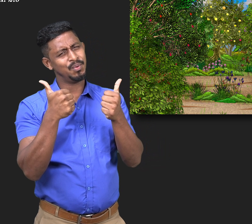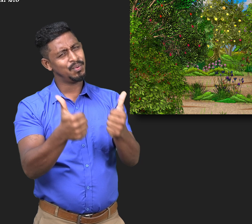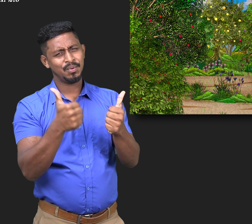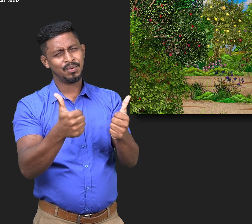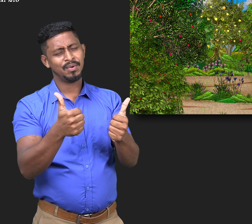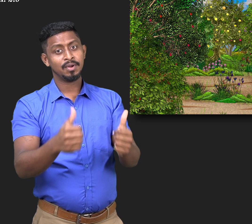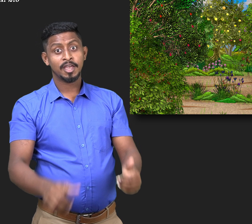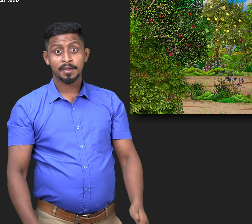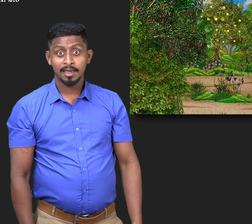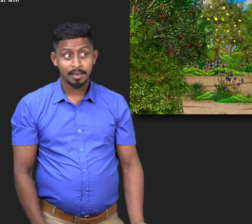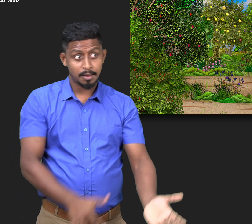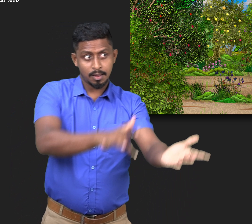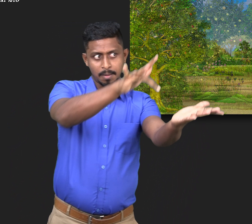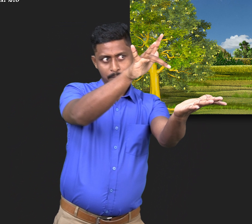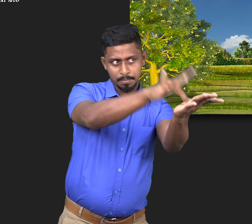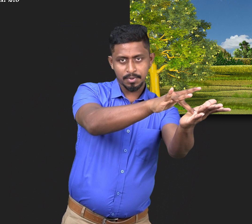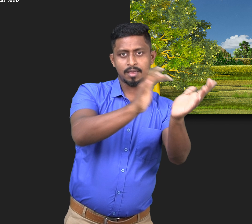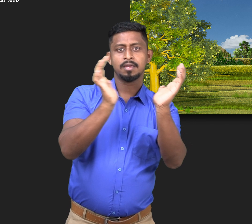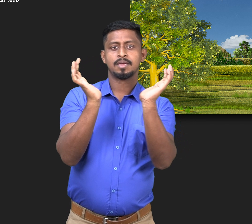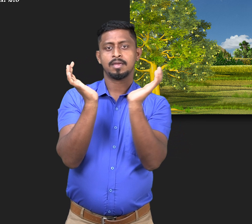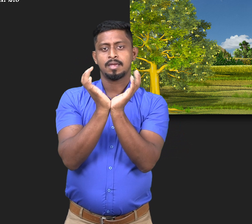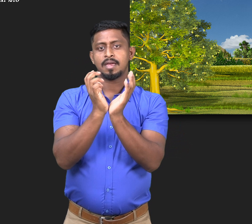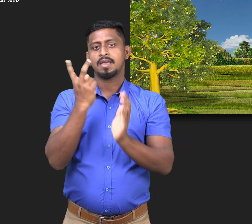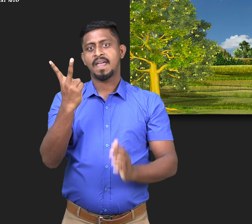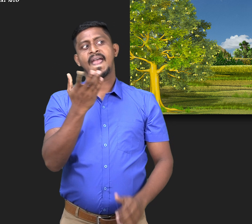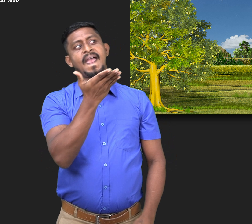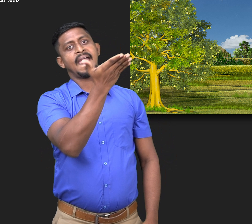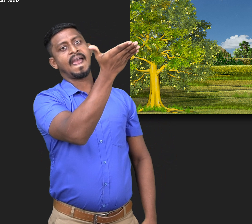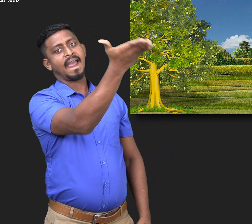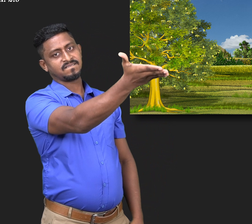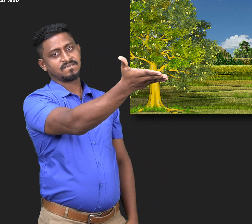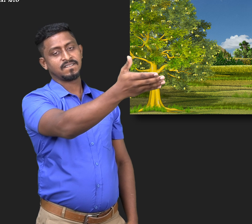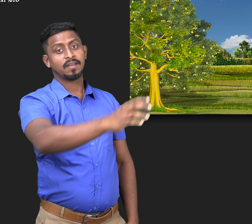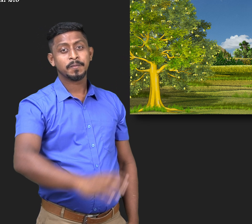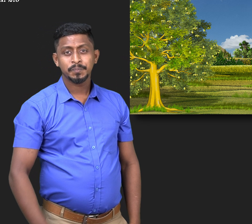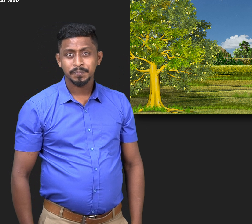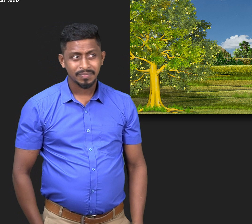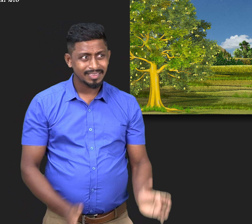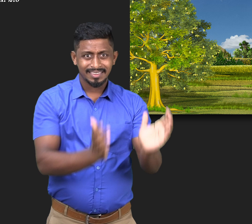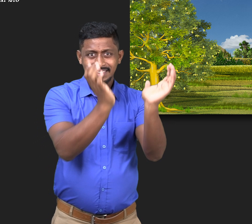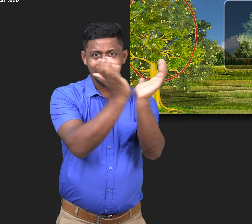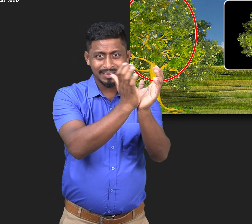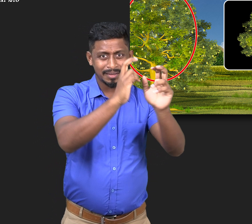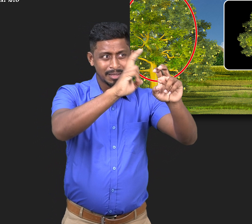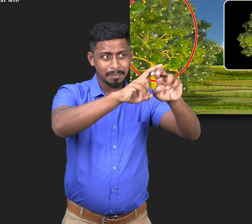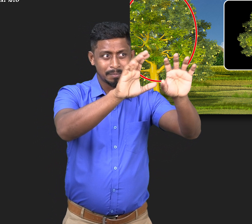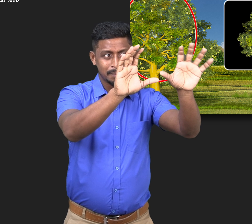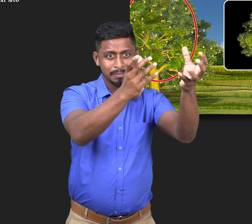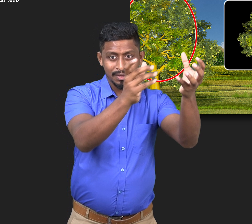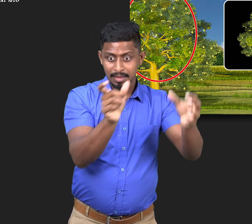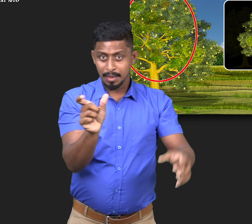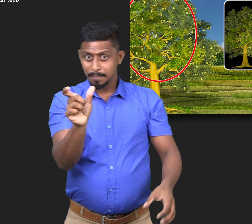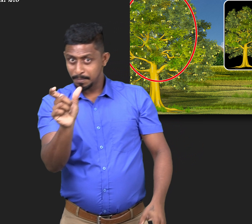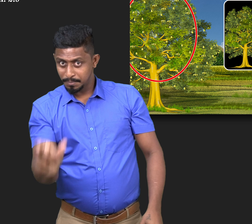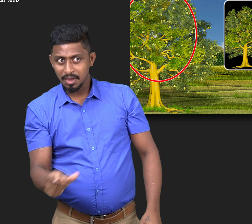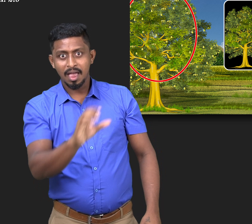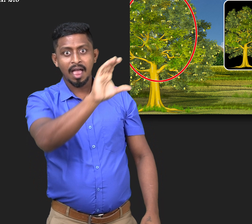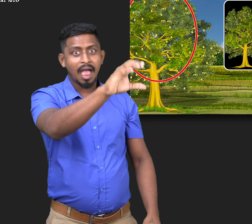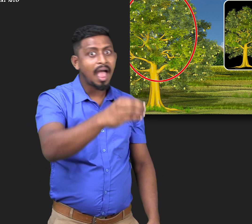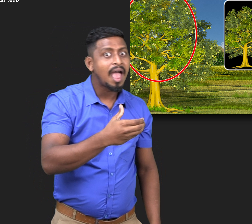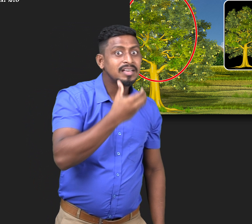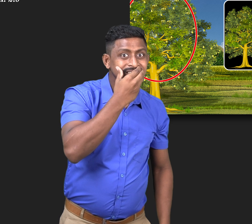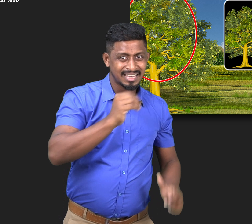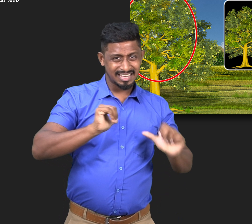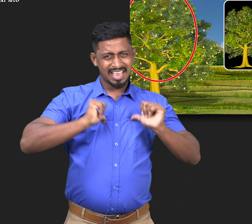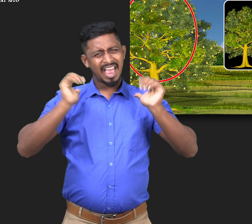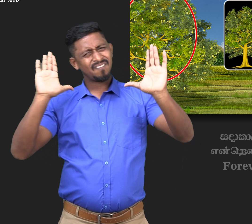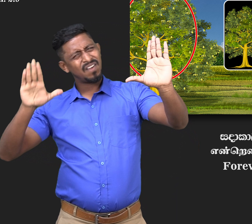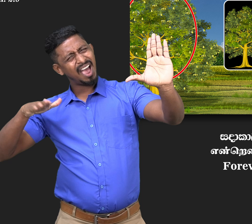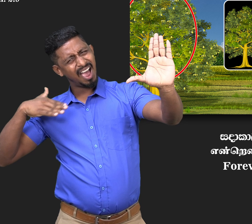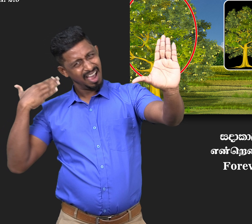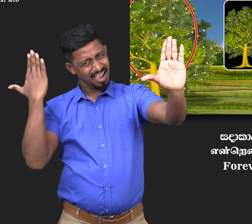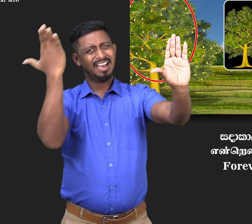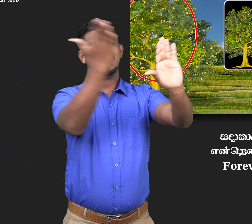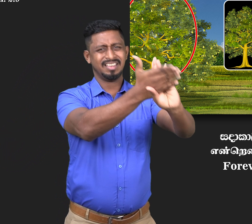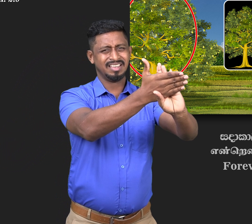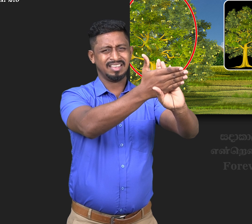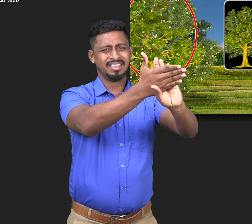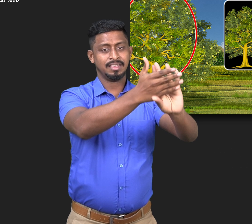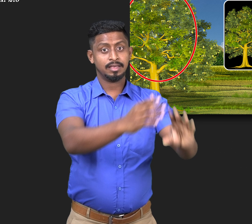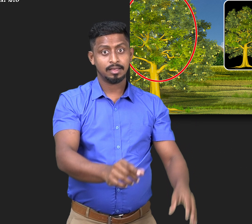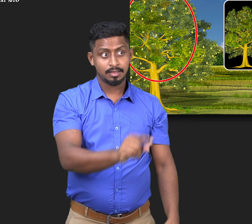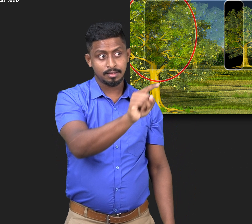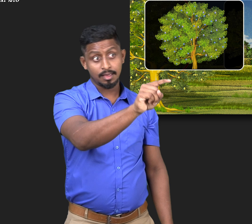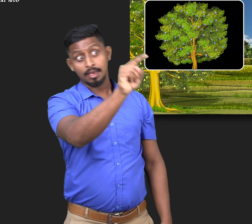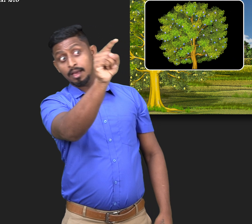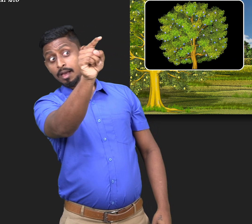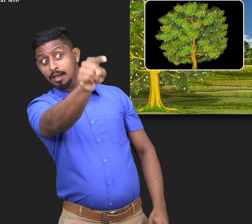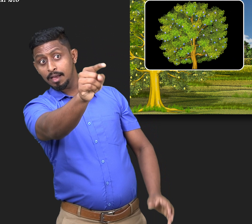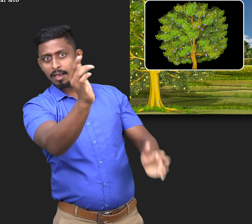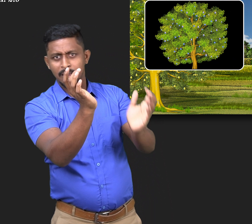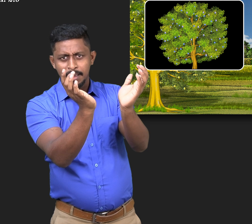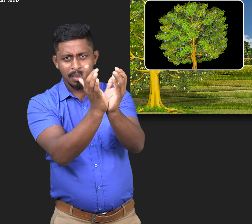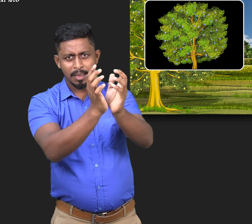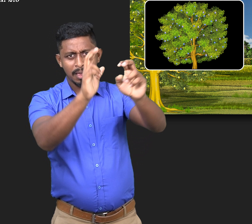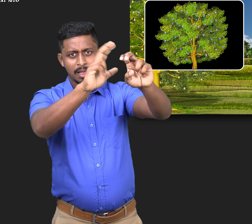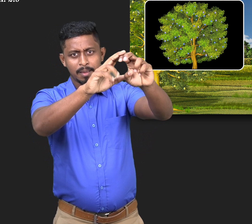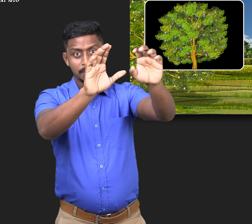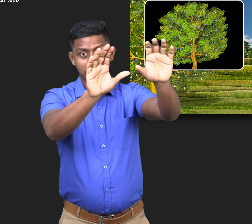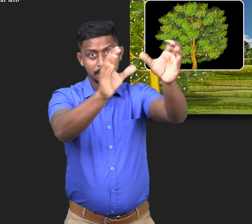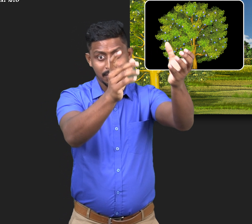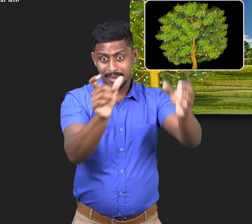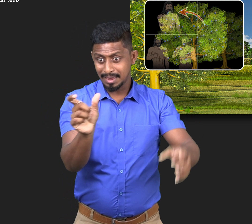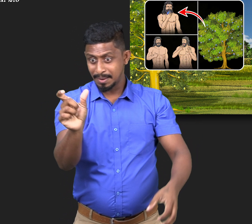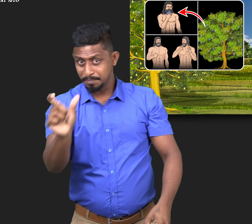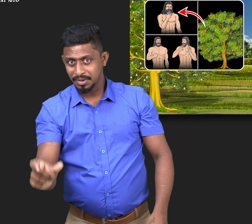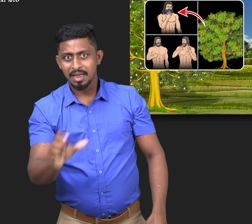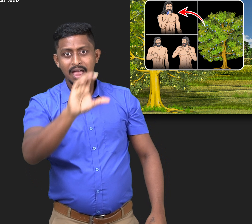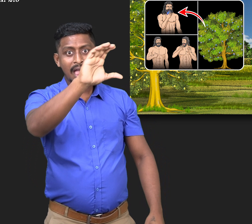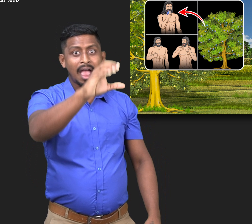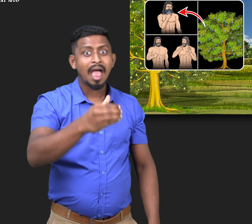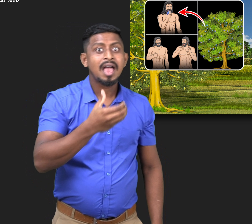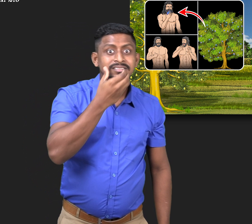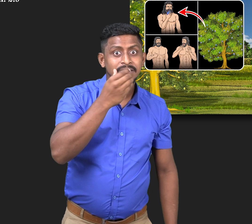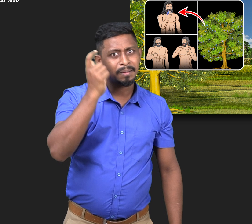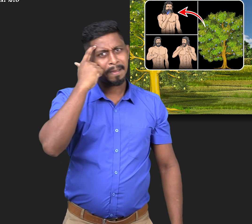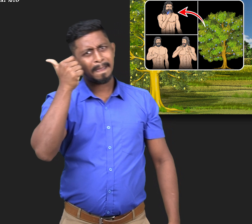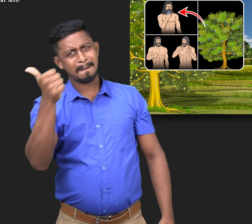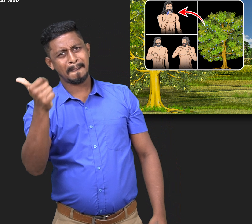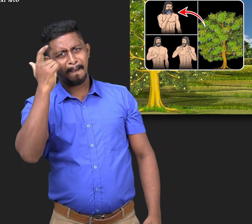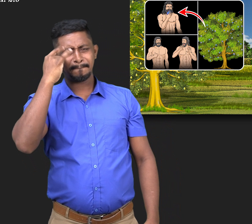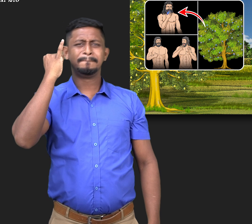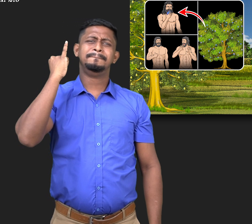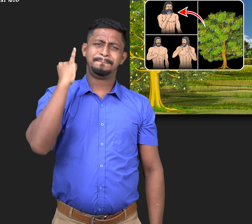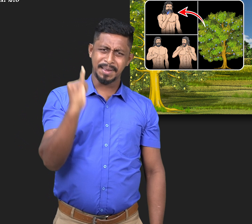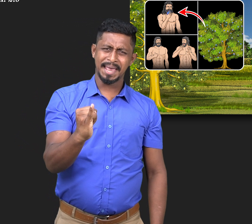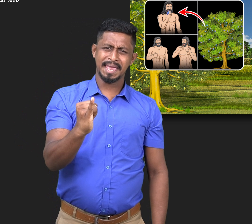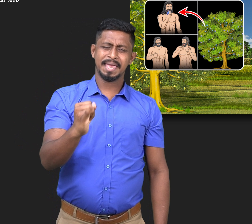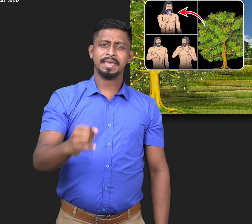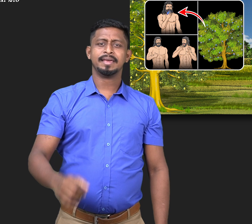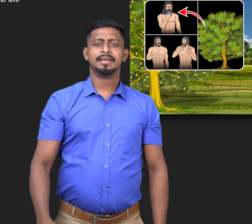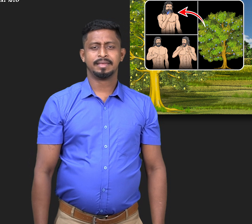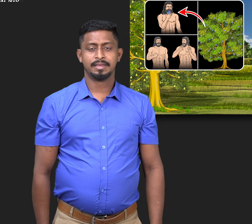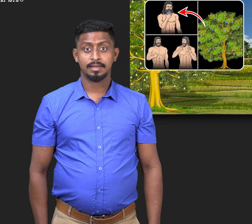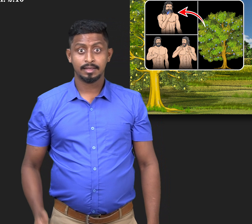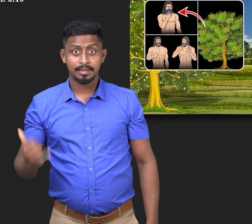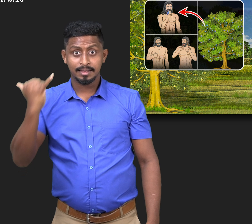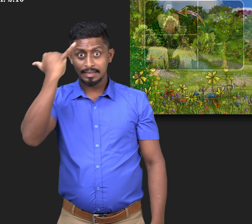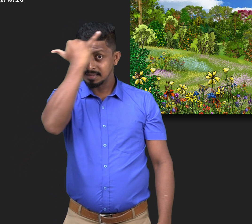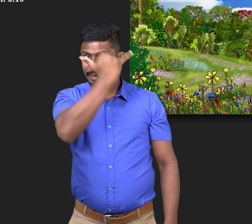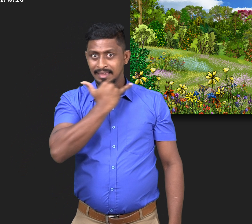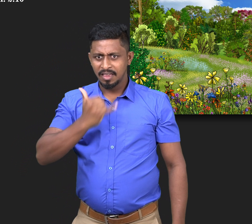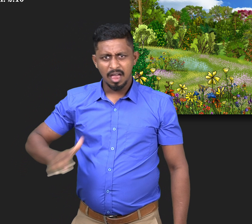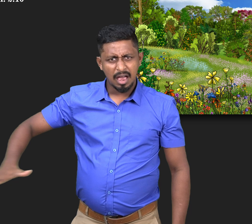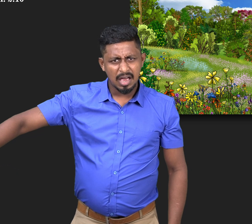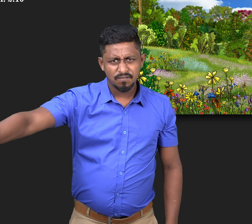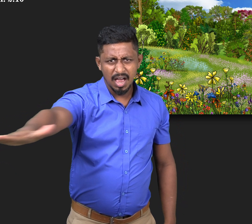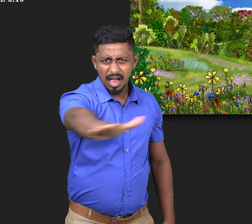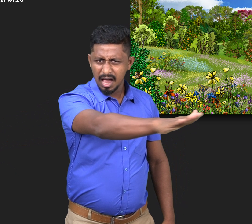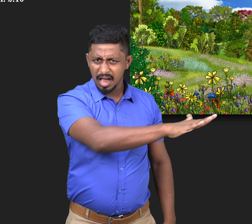And in the middle of the garden were the tree of life and the tree of the knowledge of good and evil.